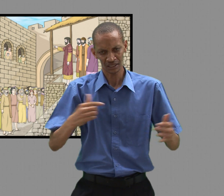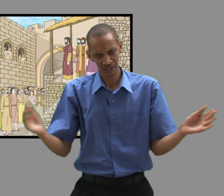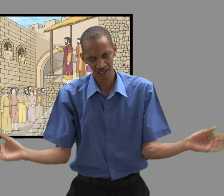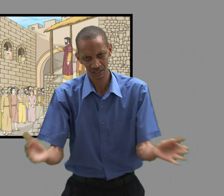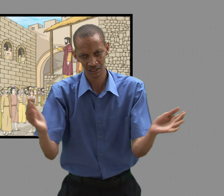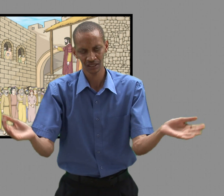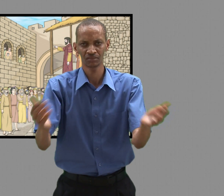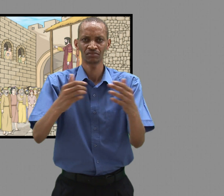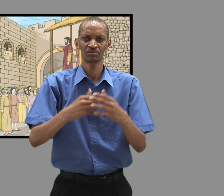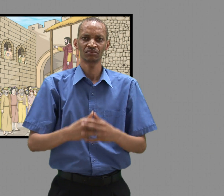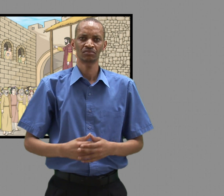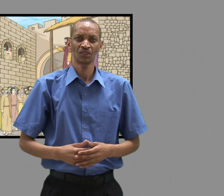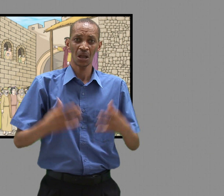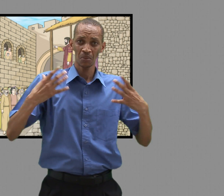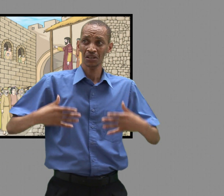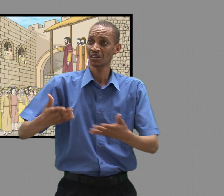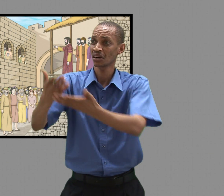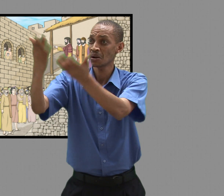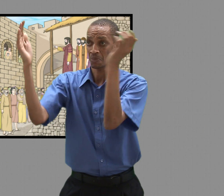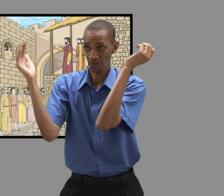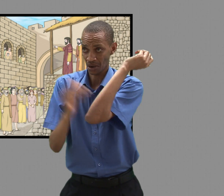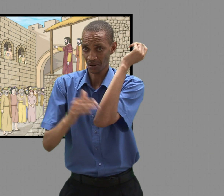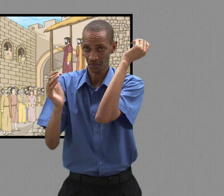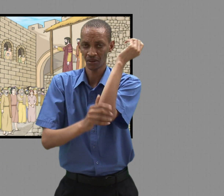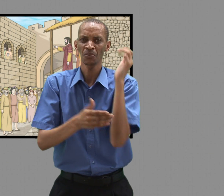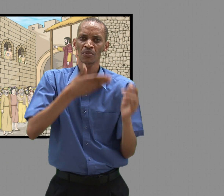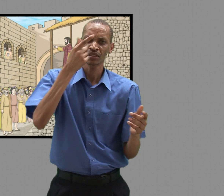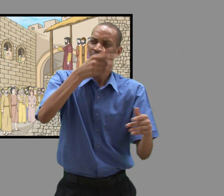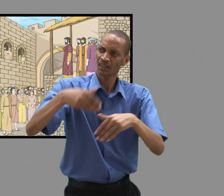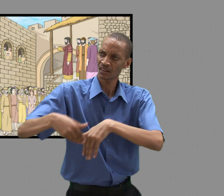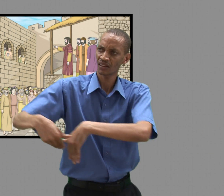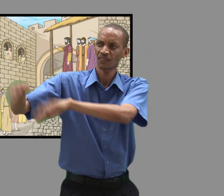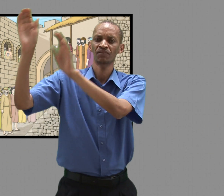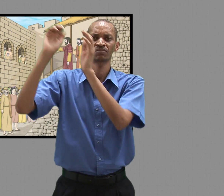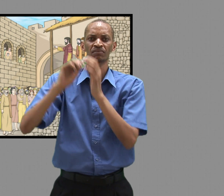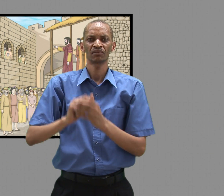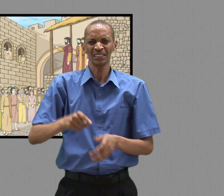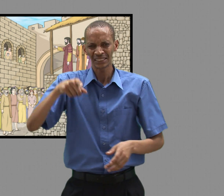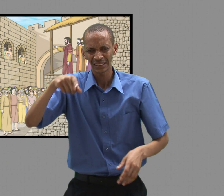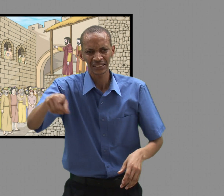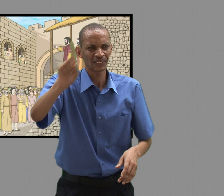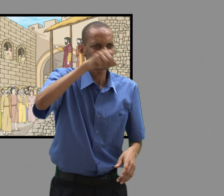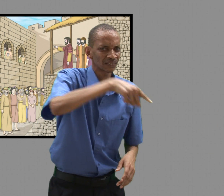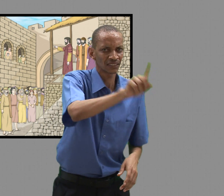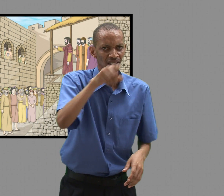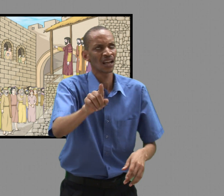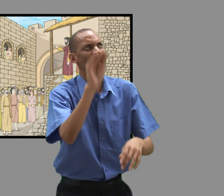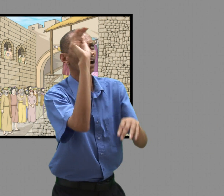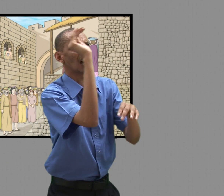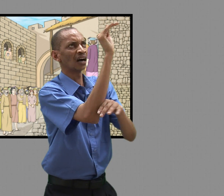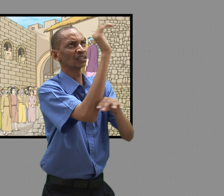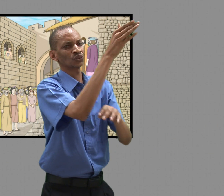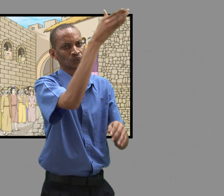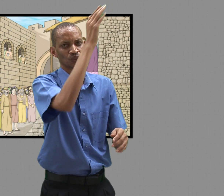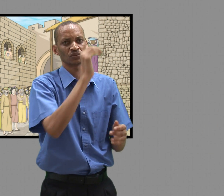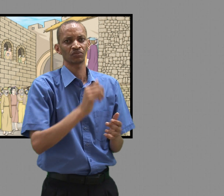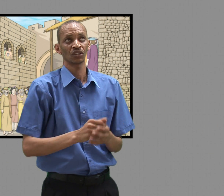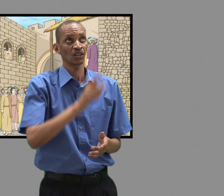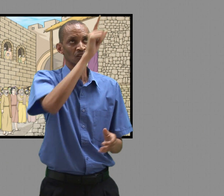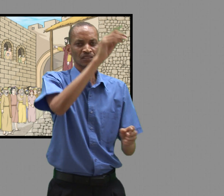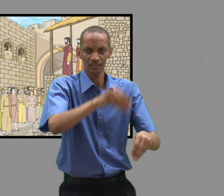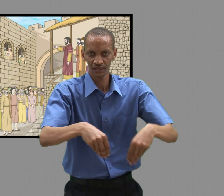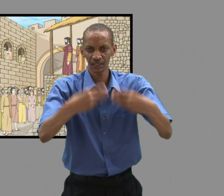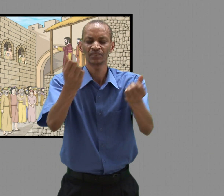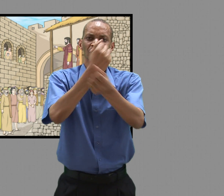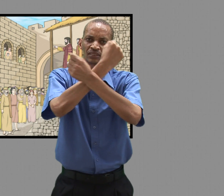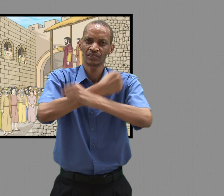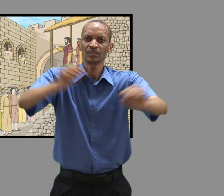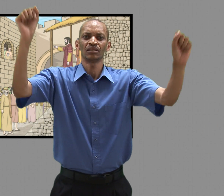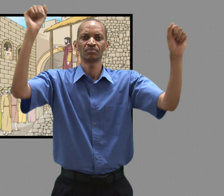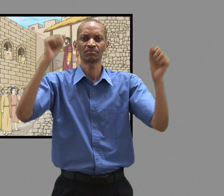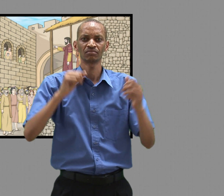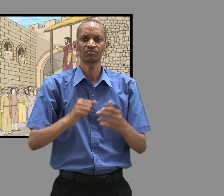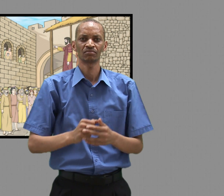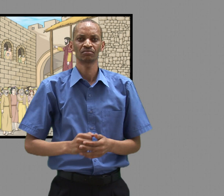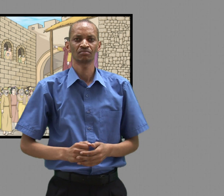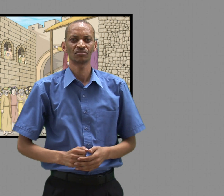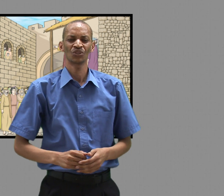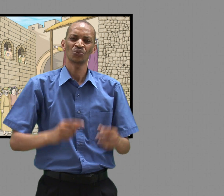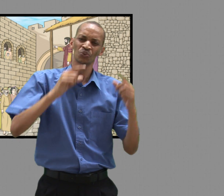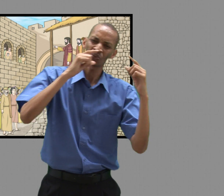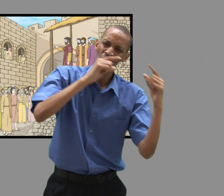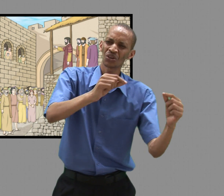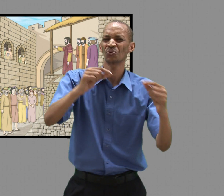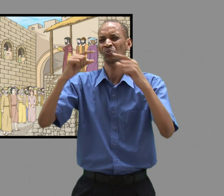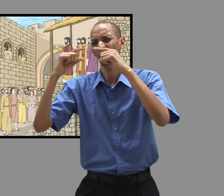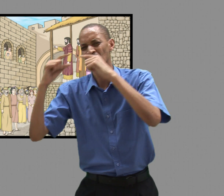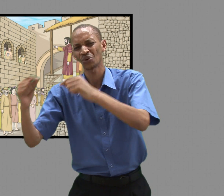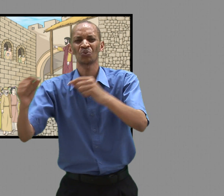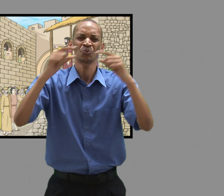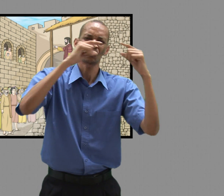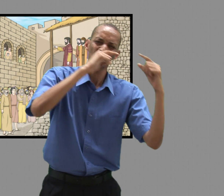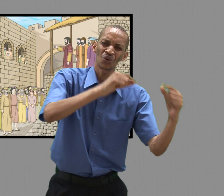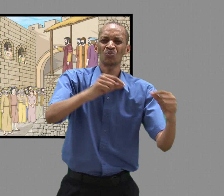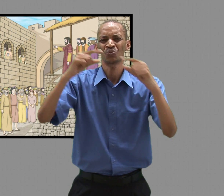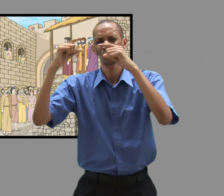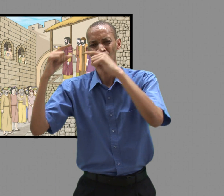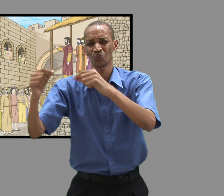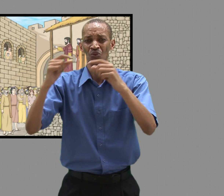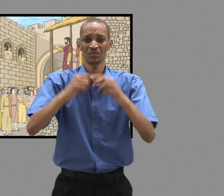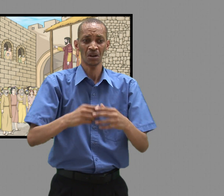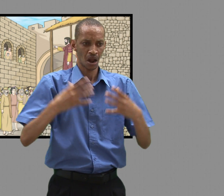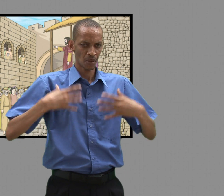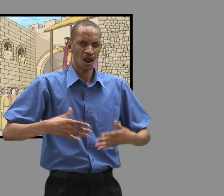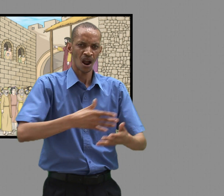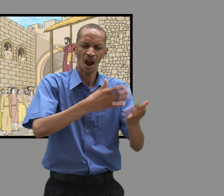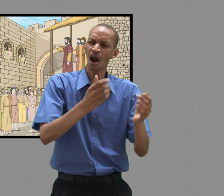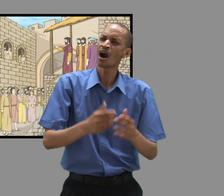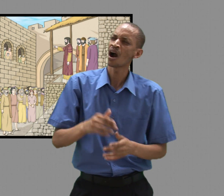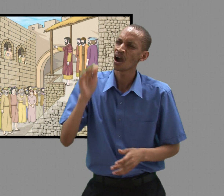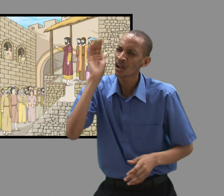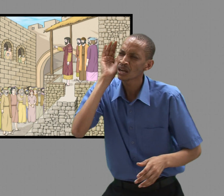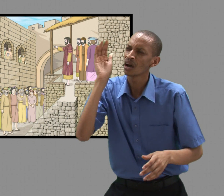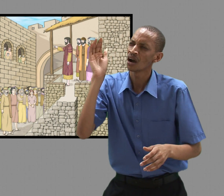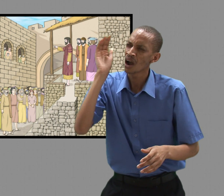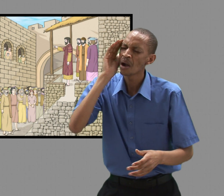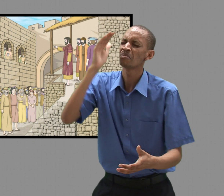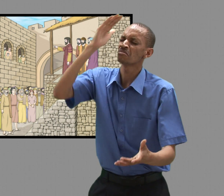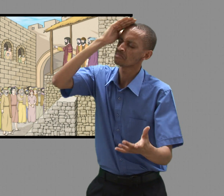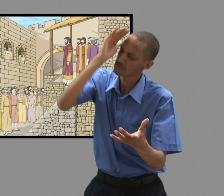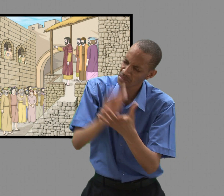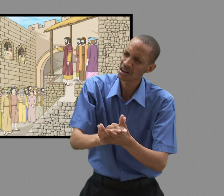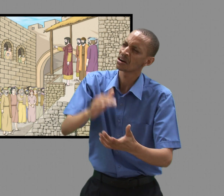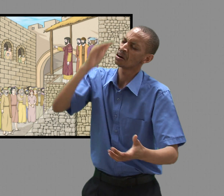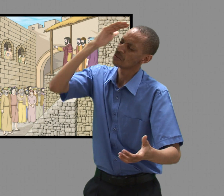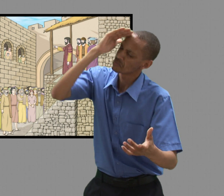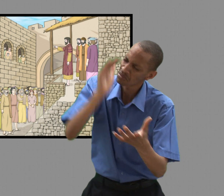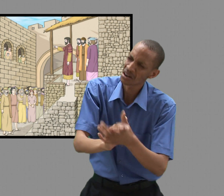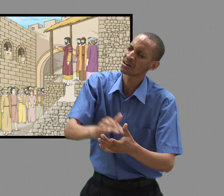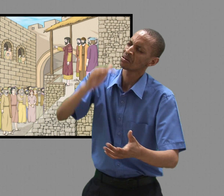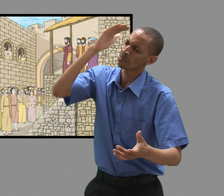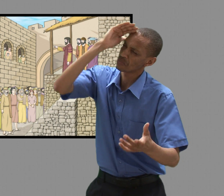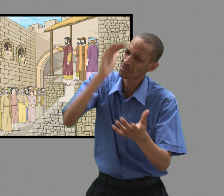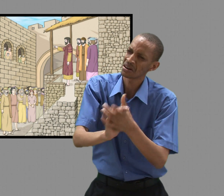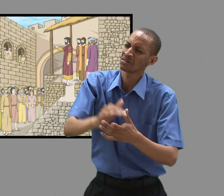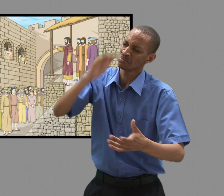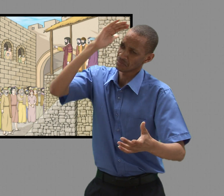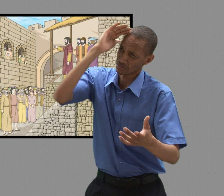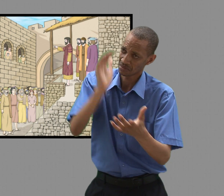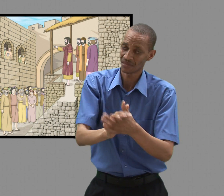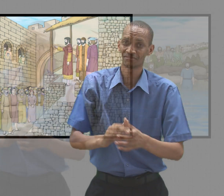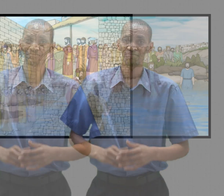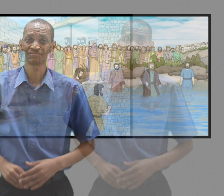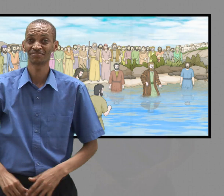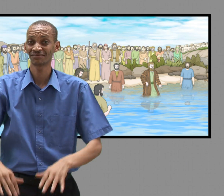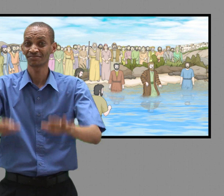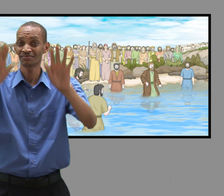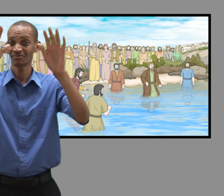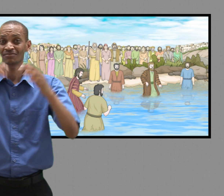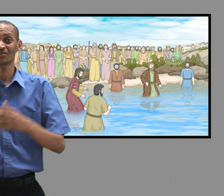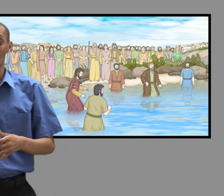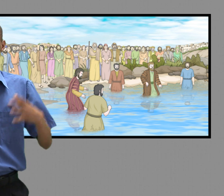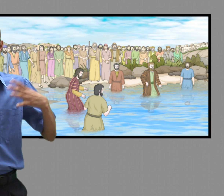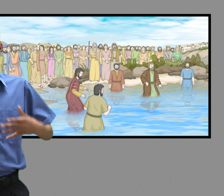With many other words he testified, and he urged them, “Be saved from this corrupt generation.”